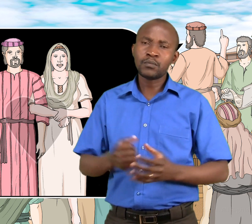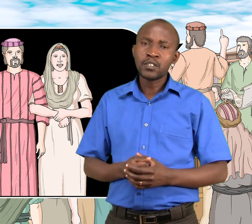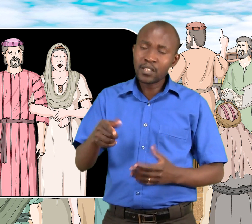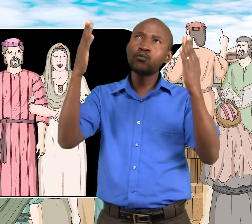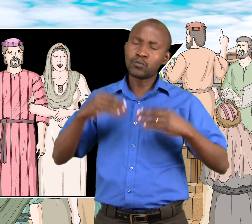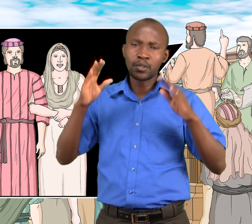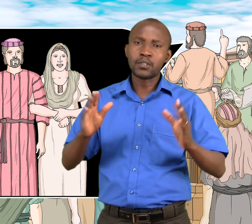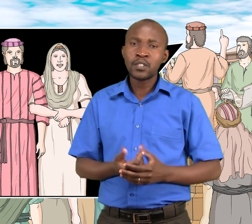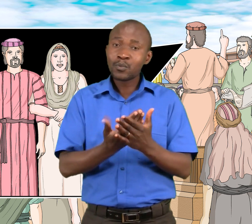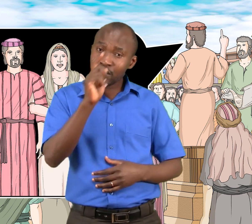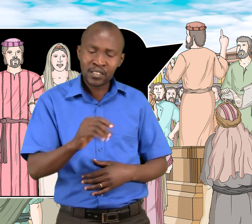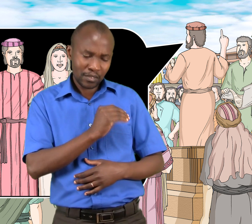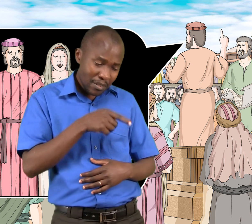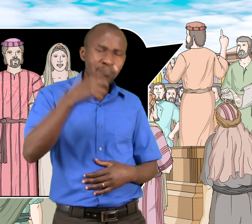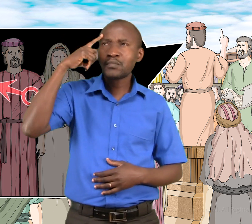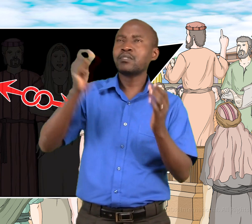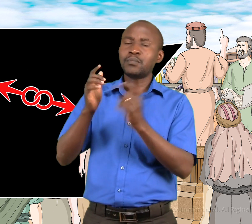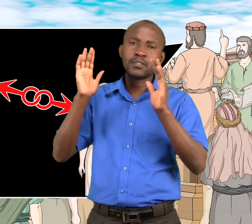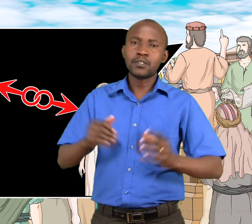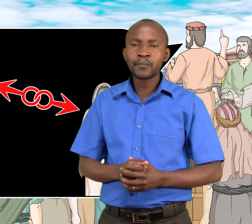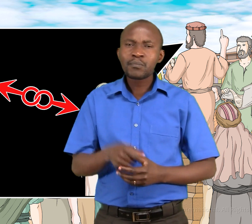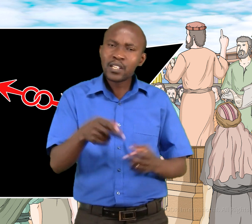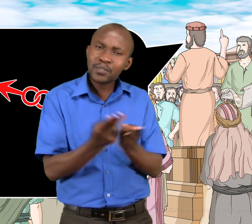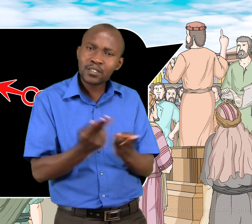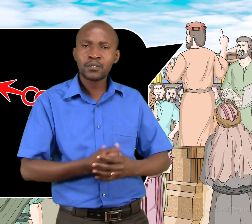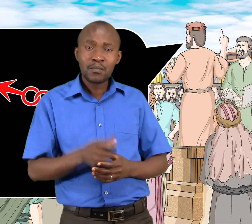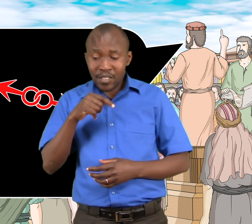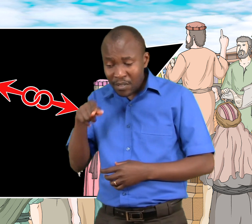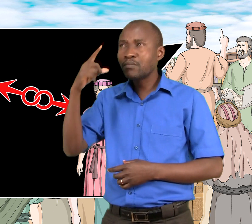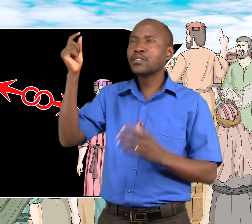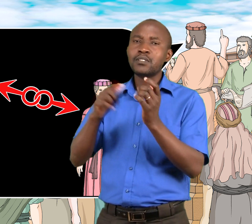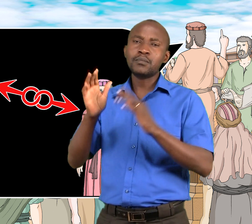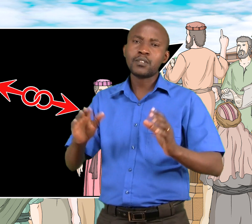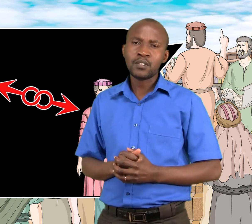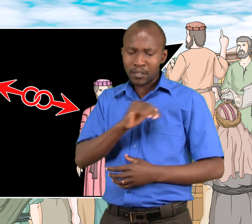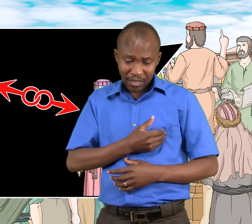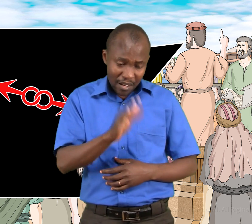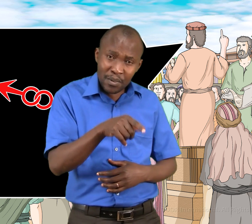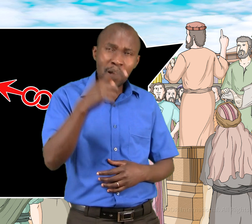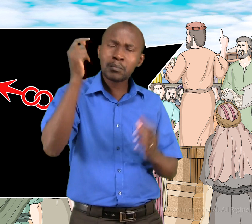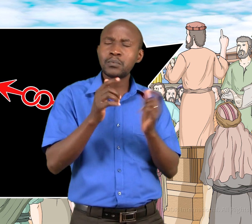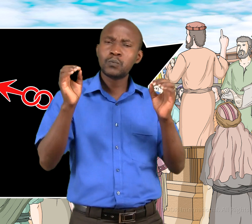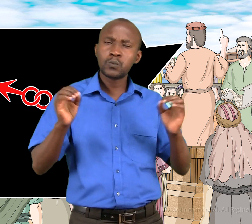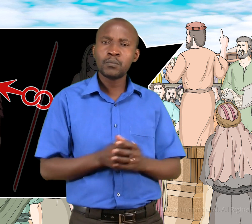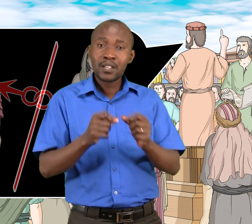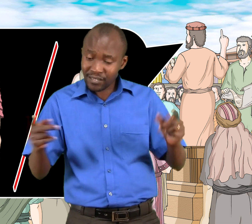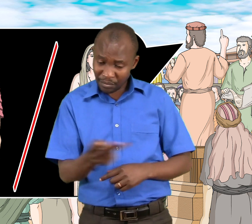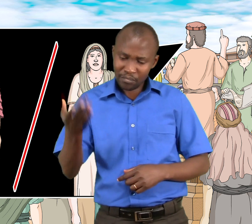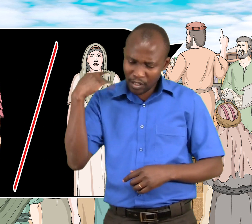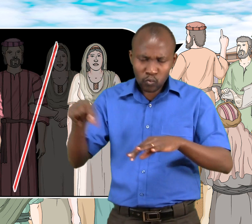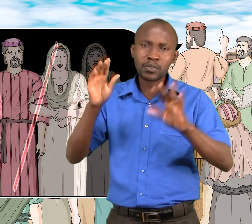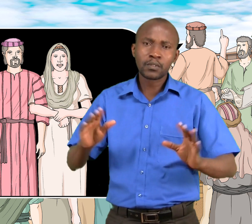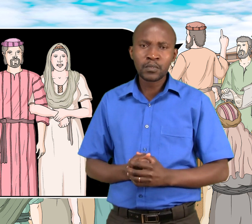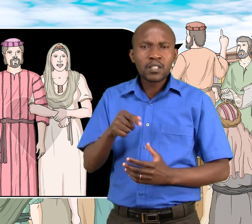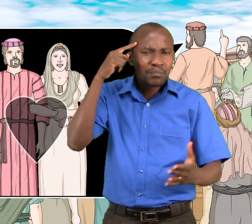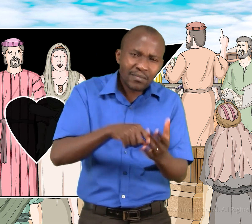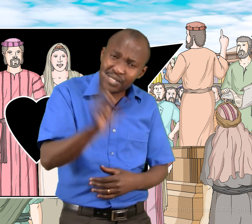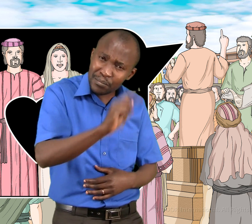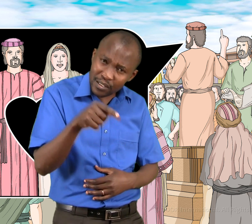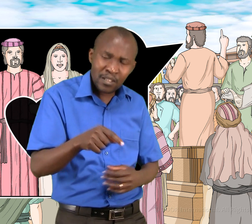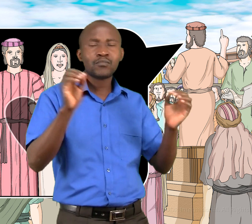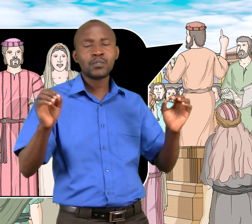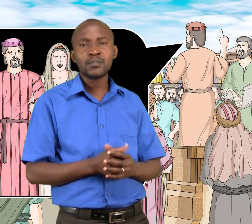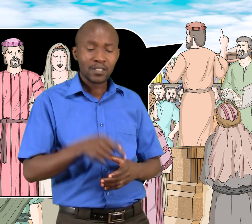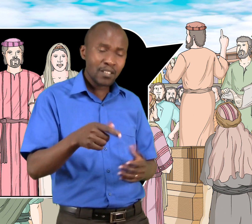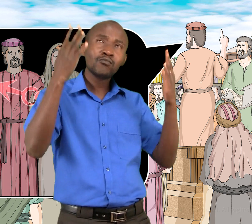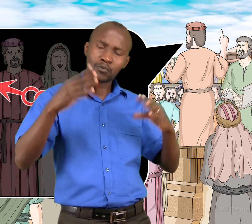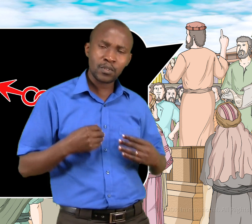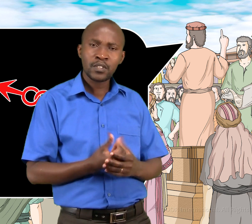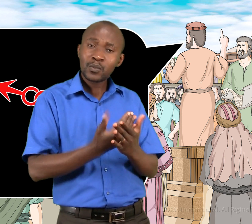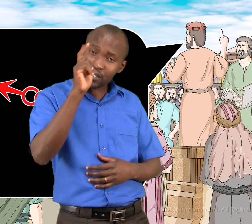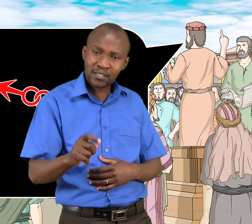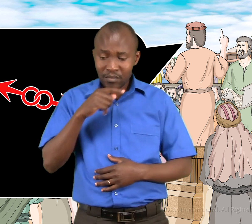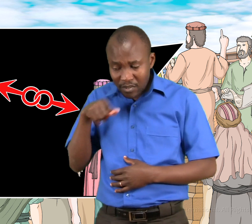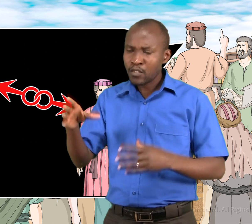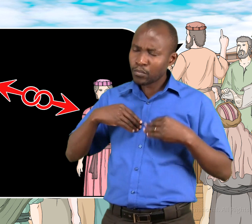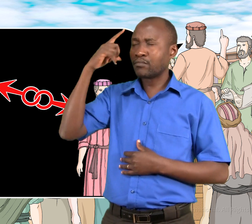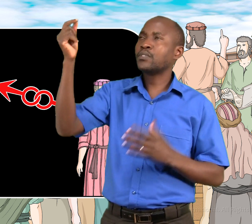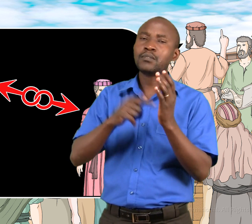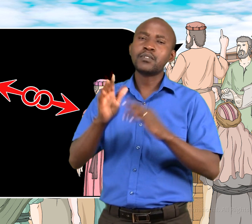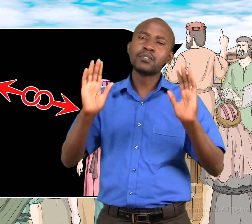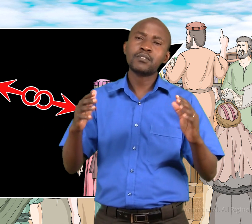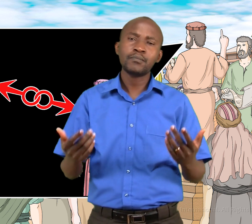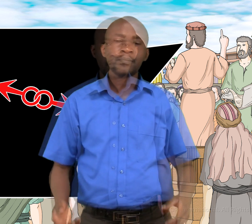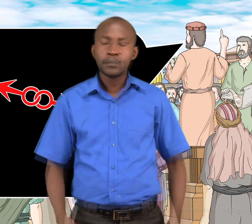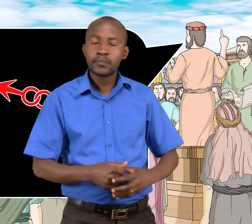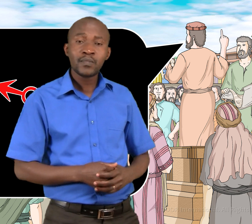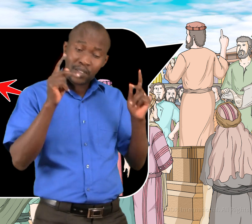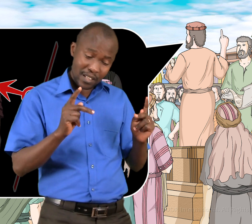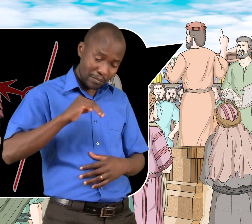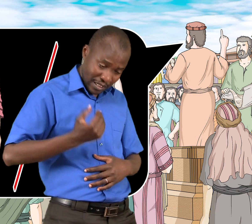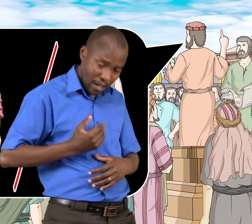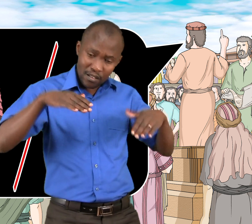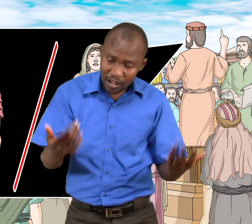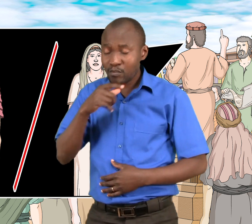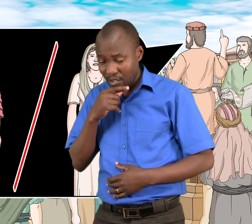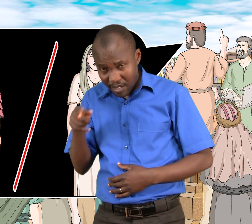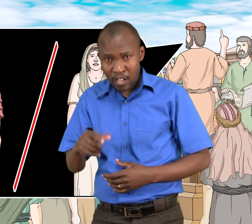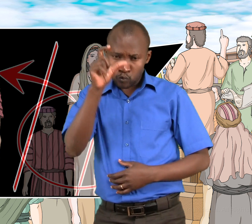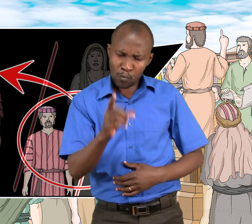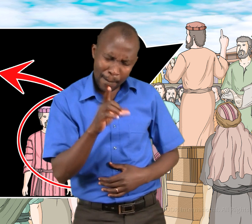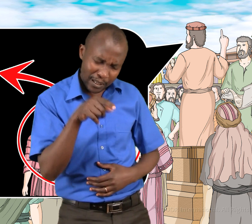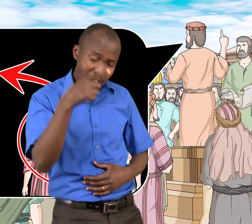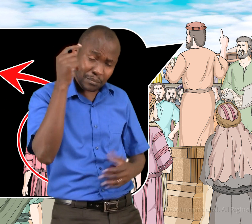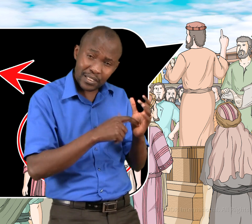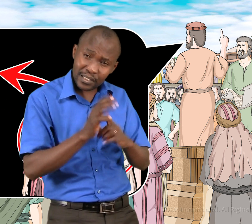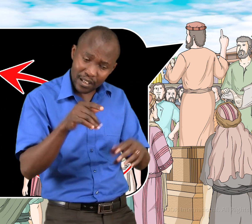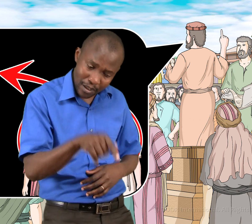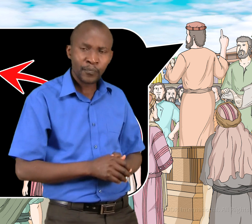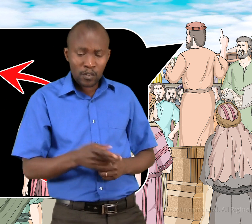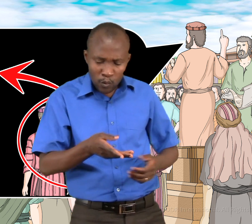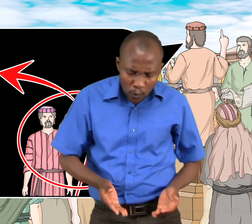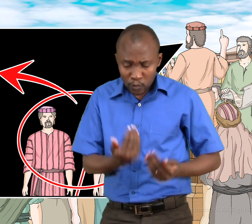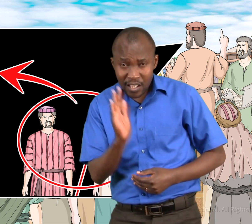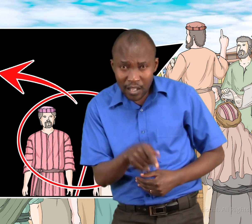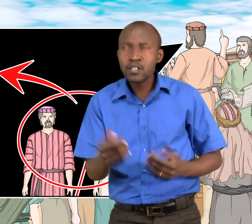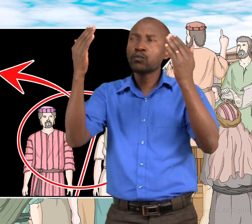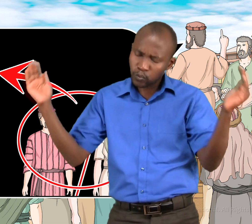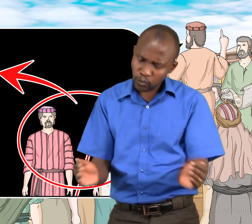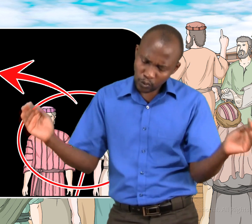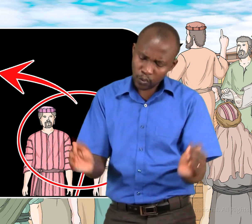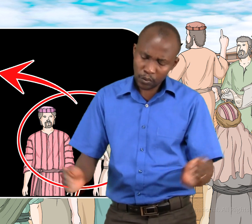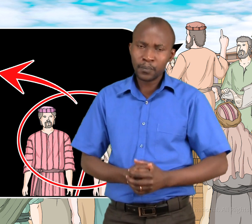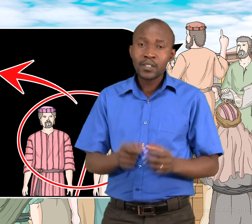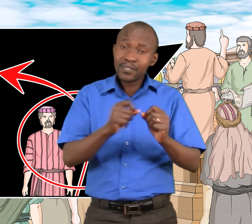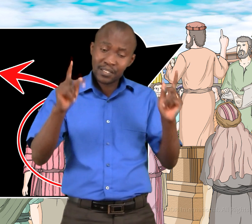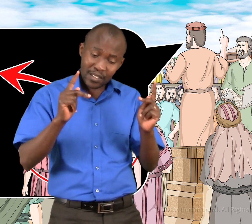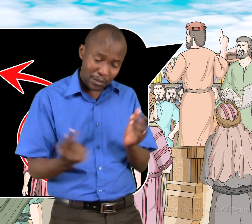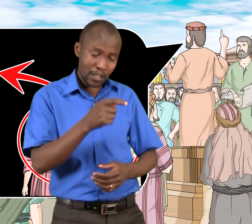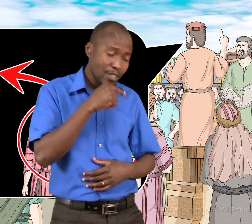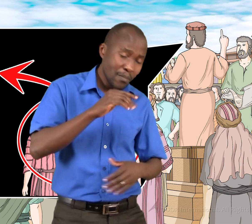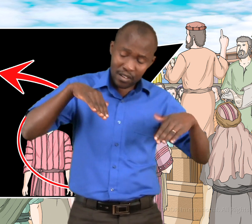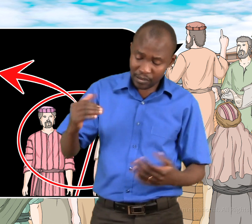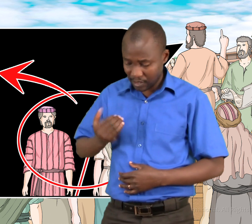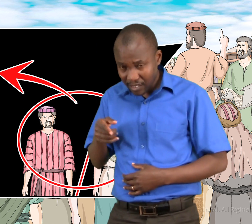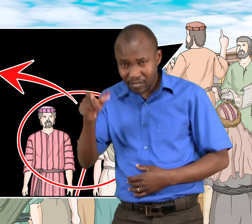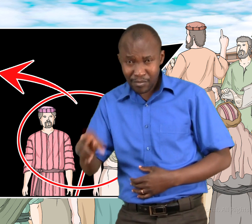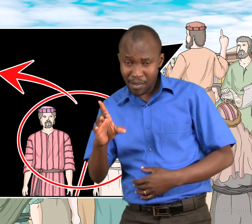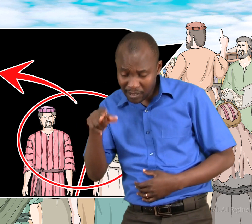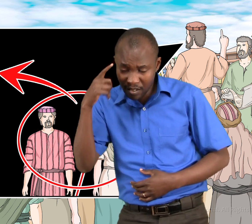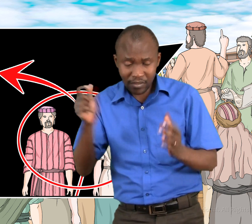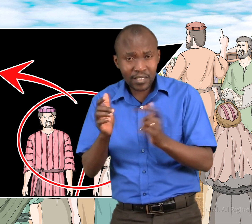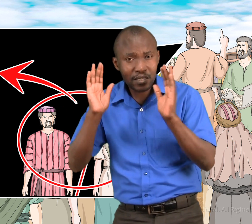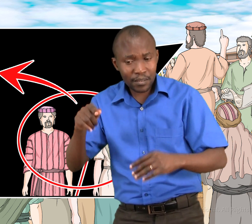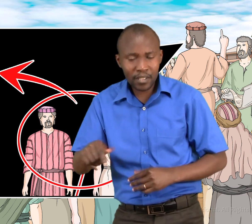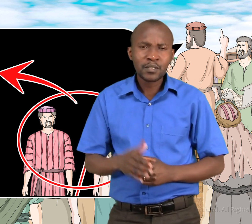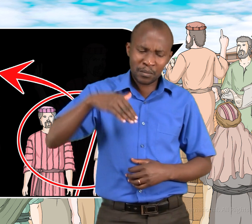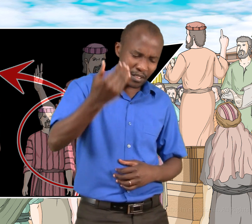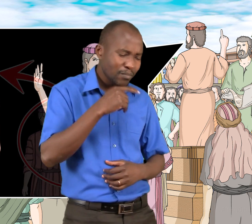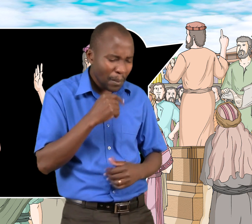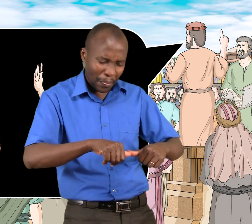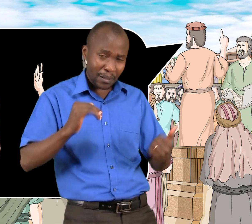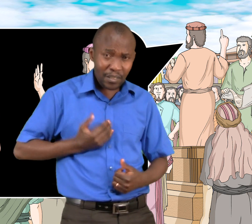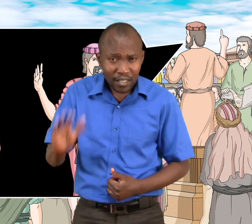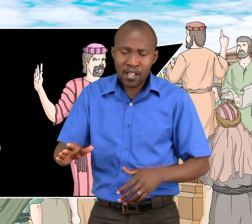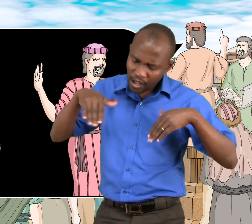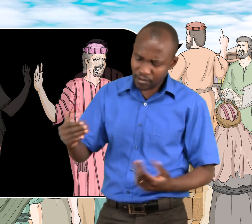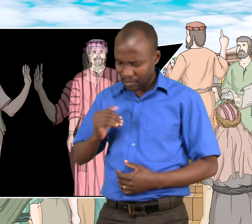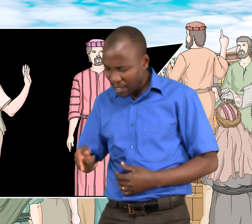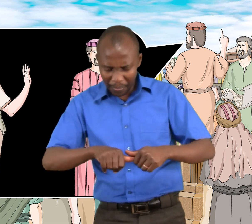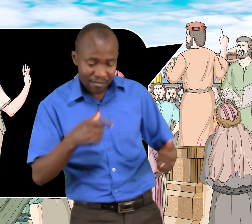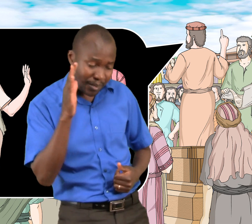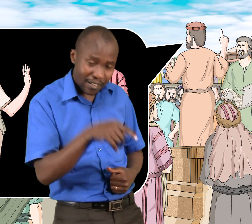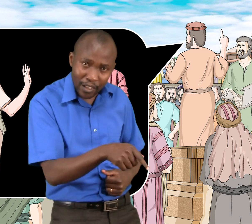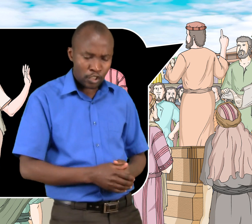For the unbelieving husband is sanctified through his believing wife, and the unbelieving wife is sanctified through her believing husband.